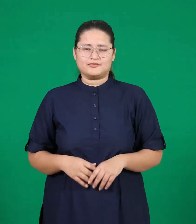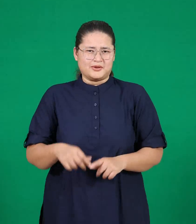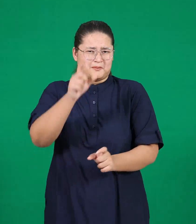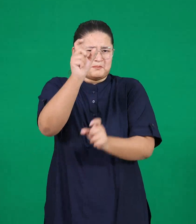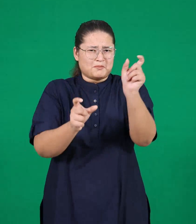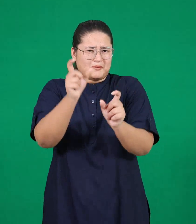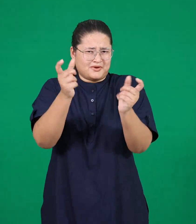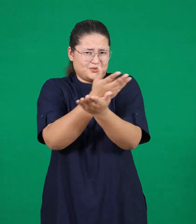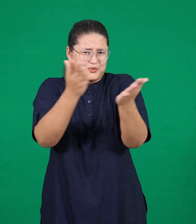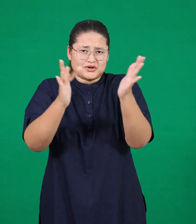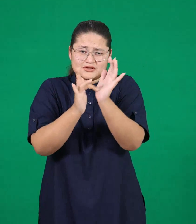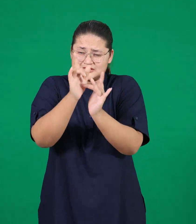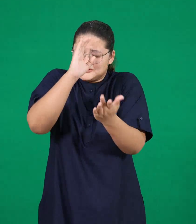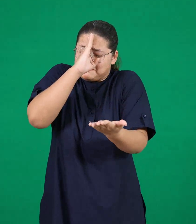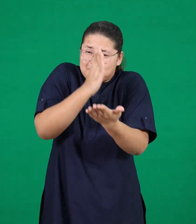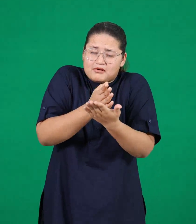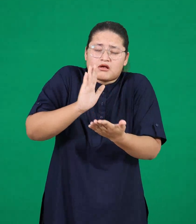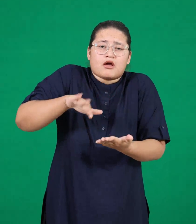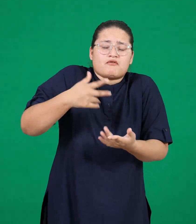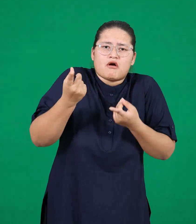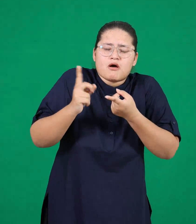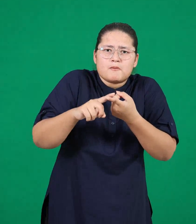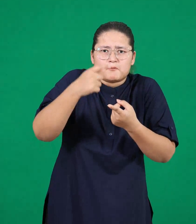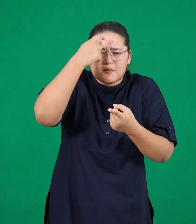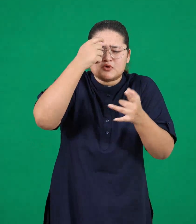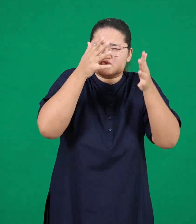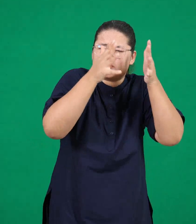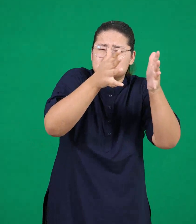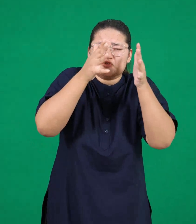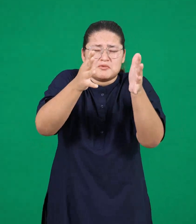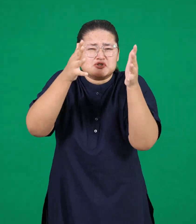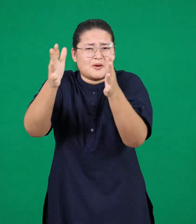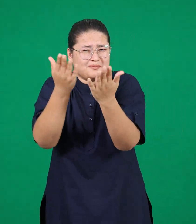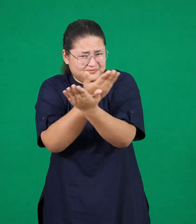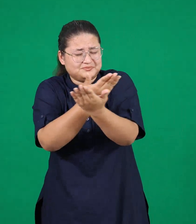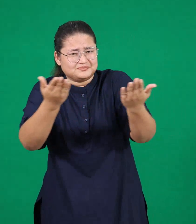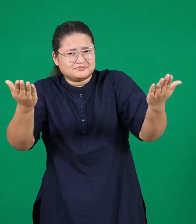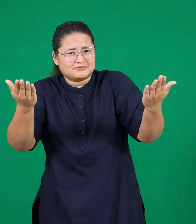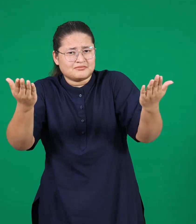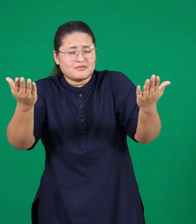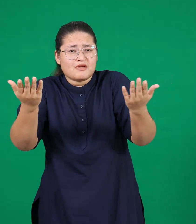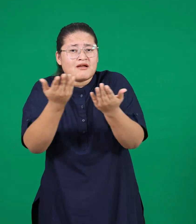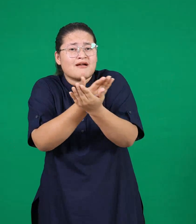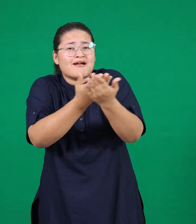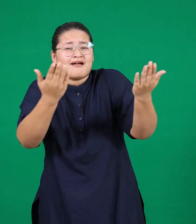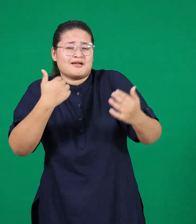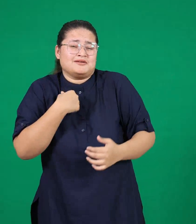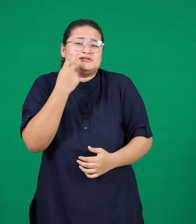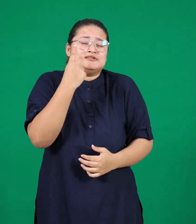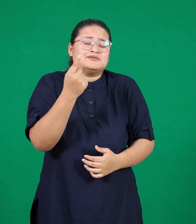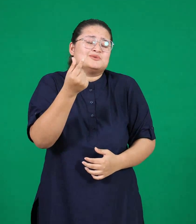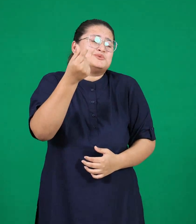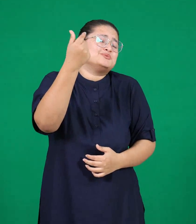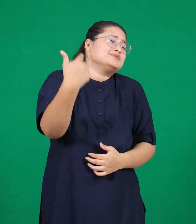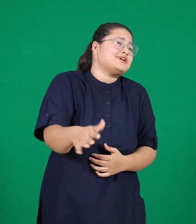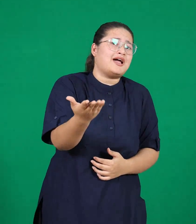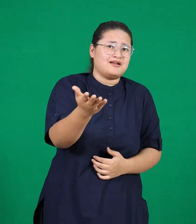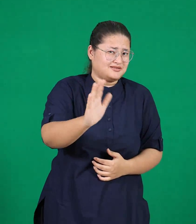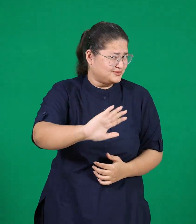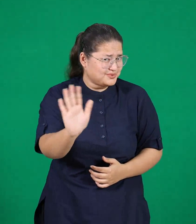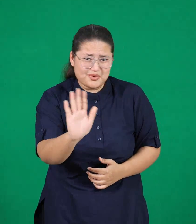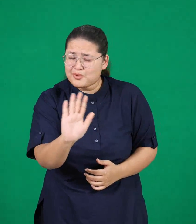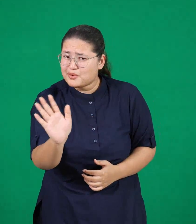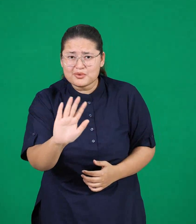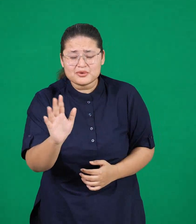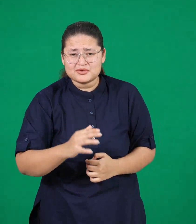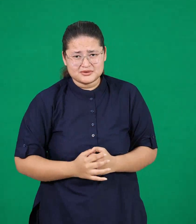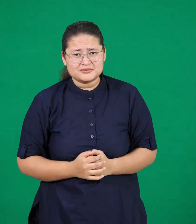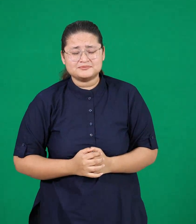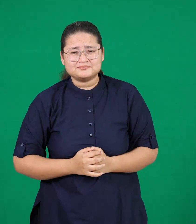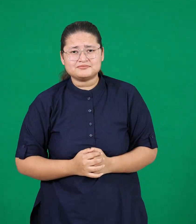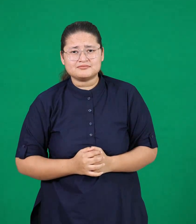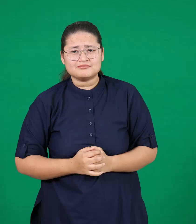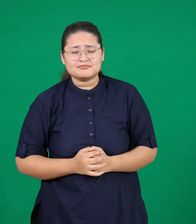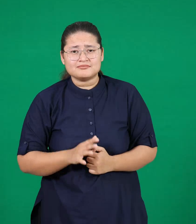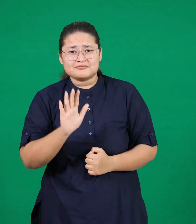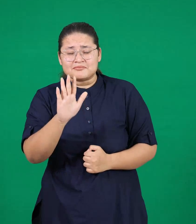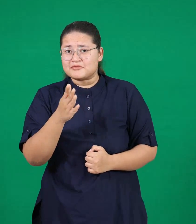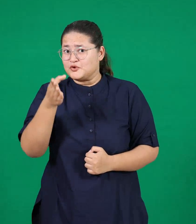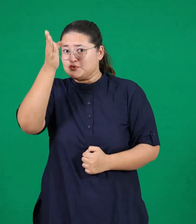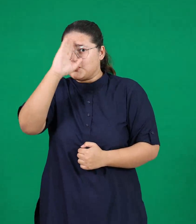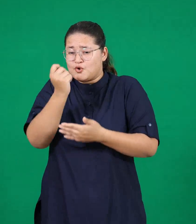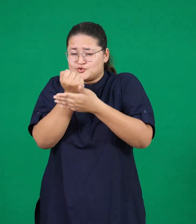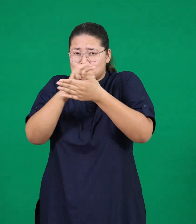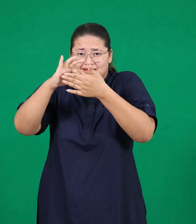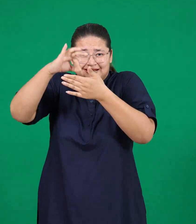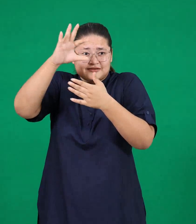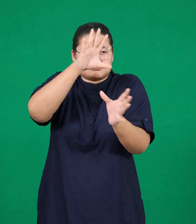Have you suffered so much for nothing, if it really was for nothing?